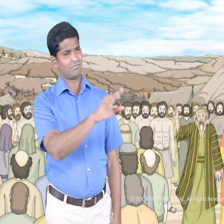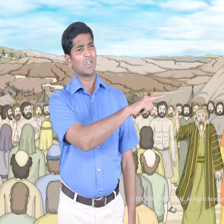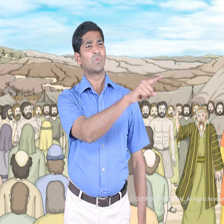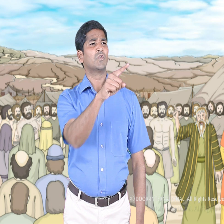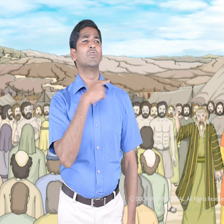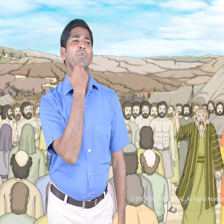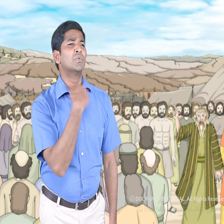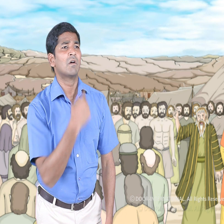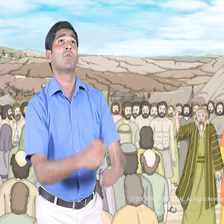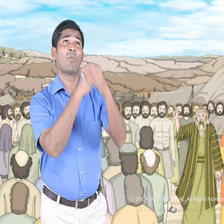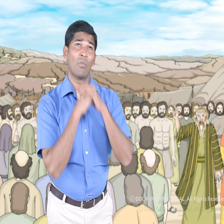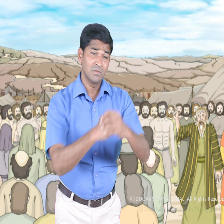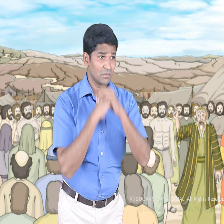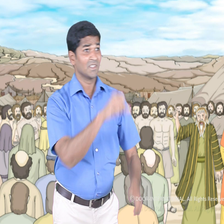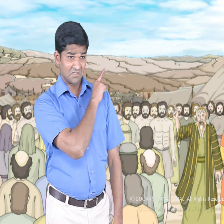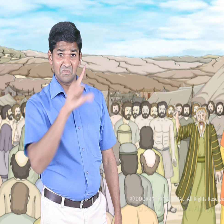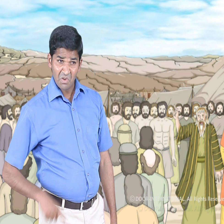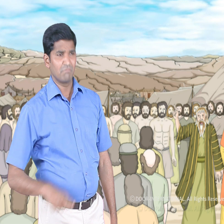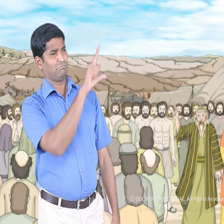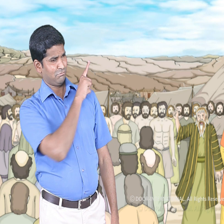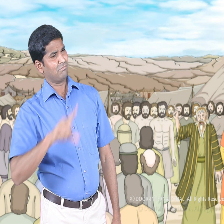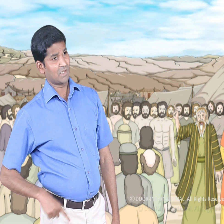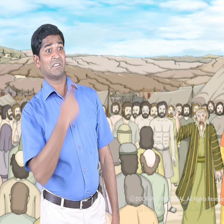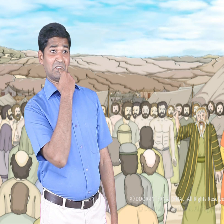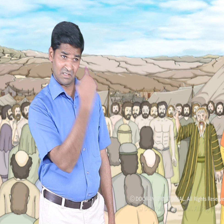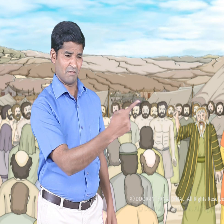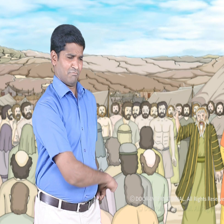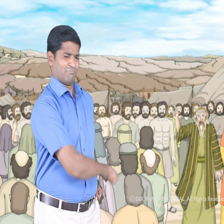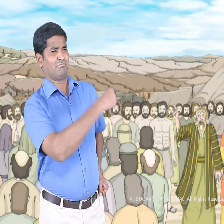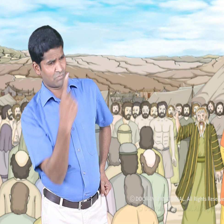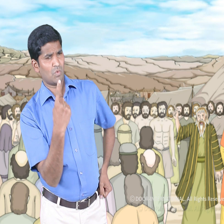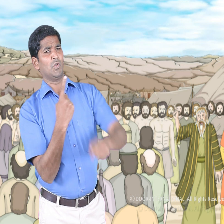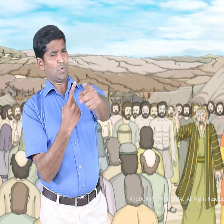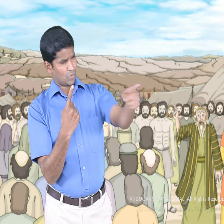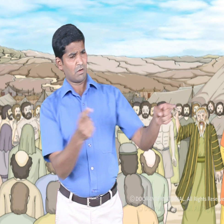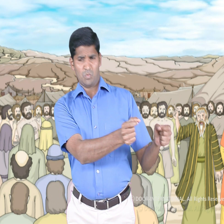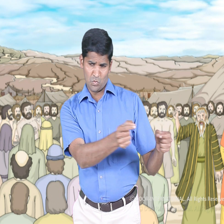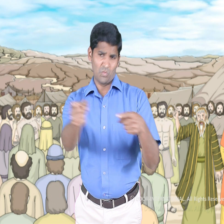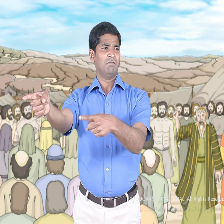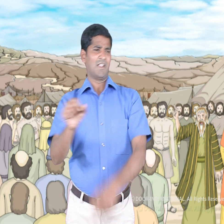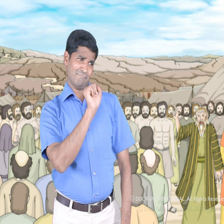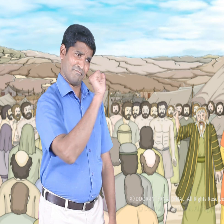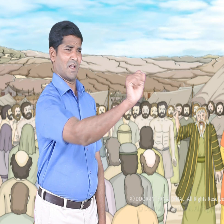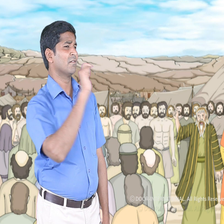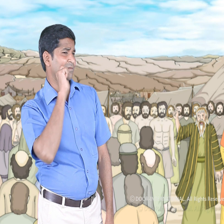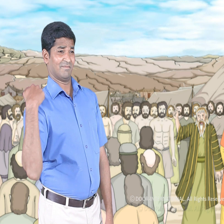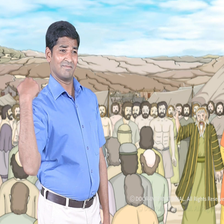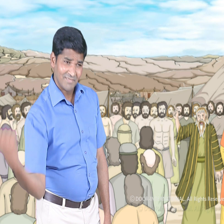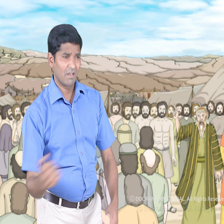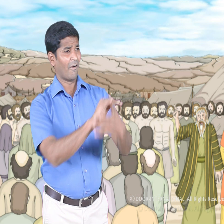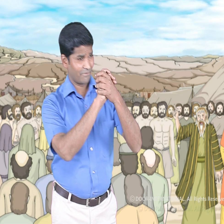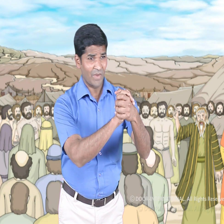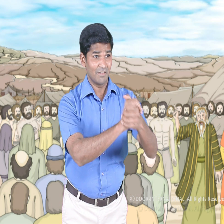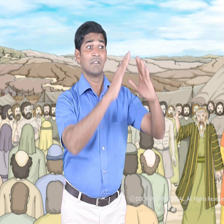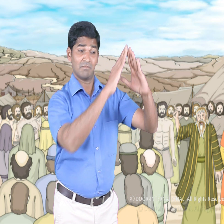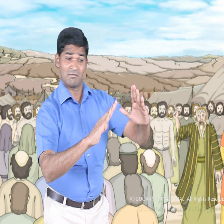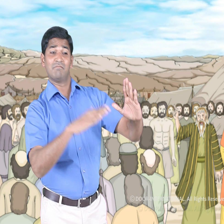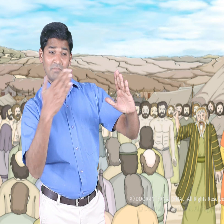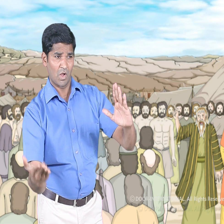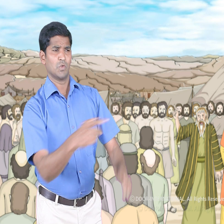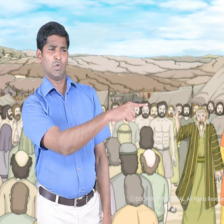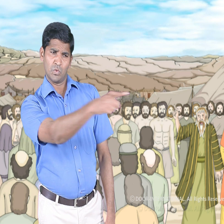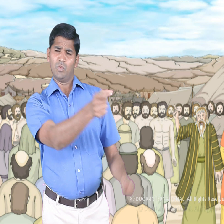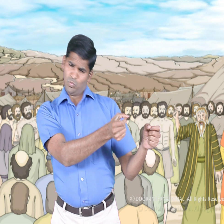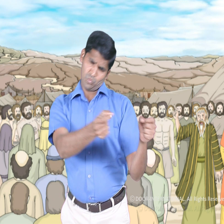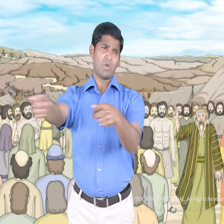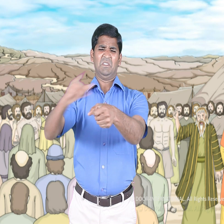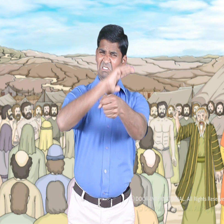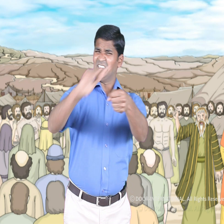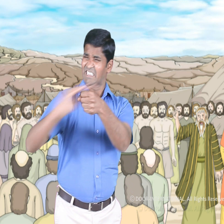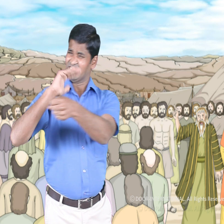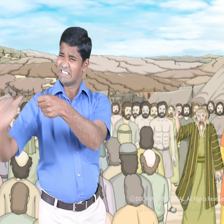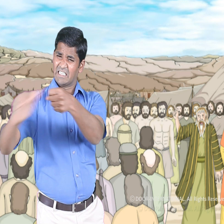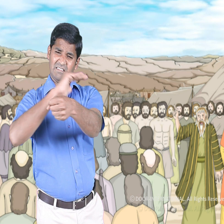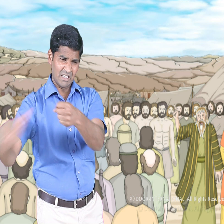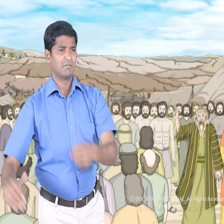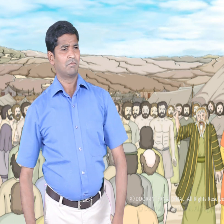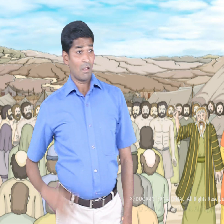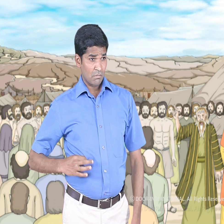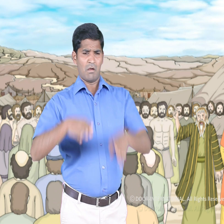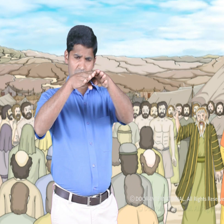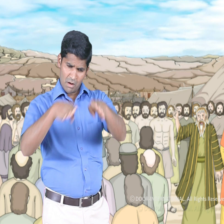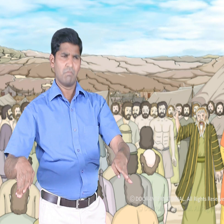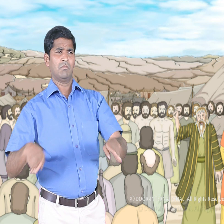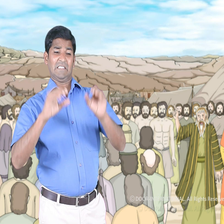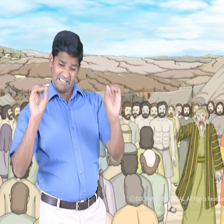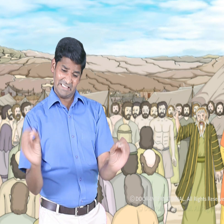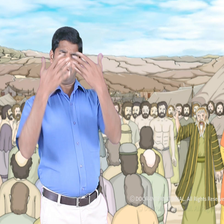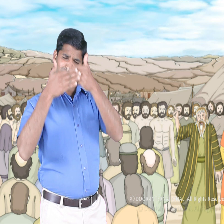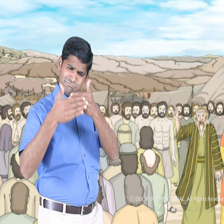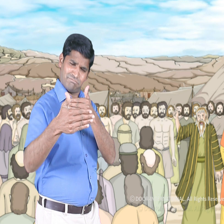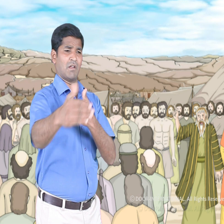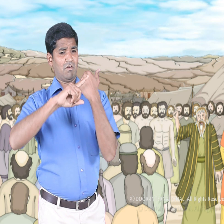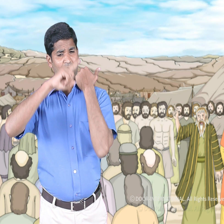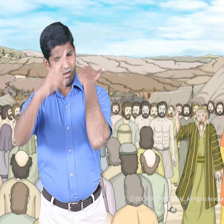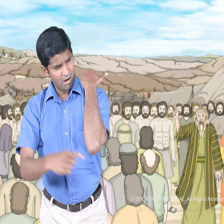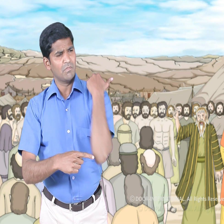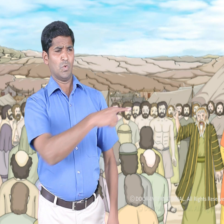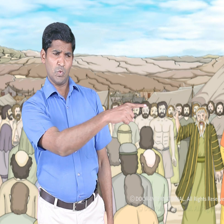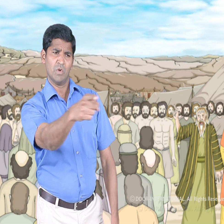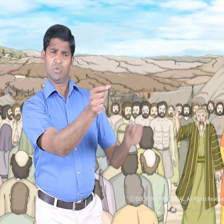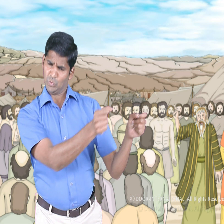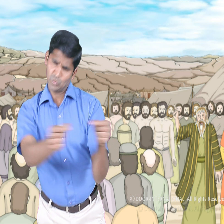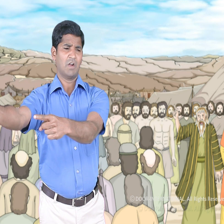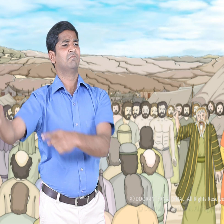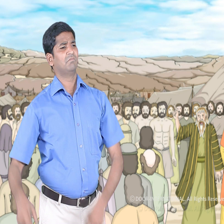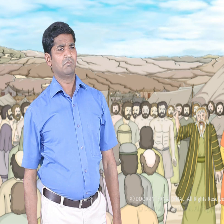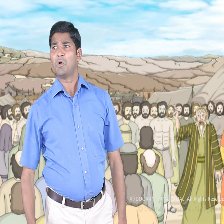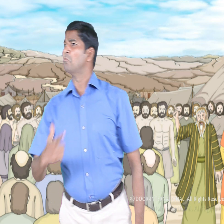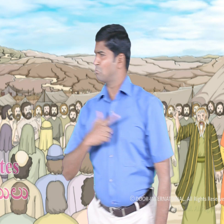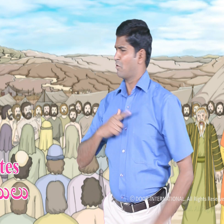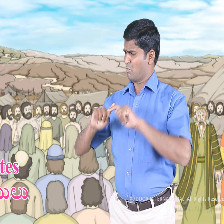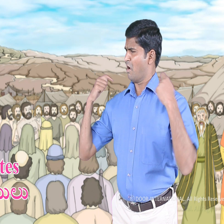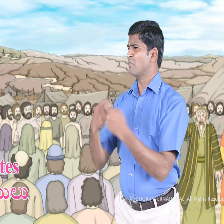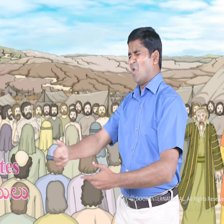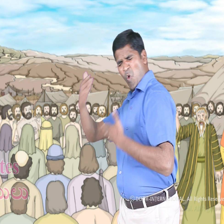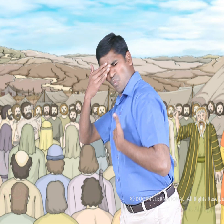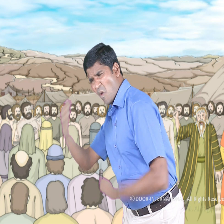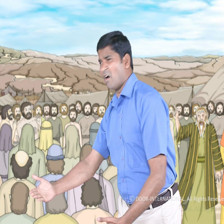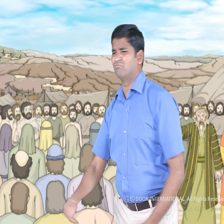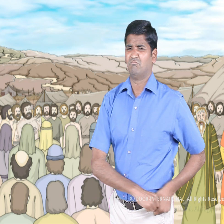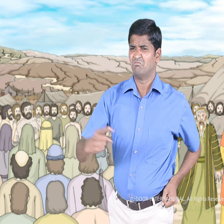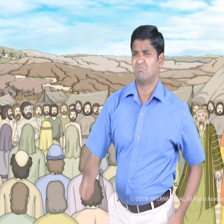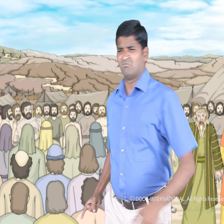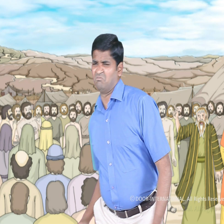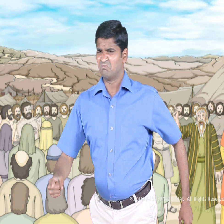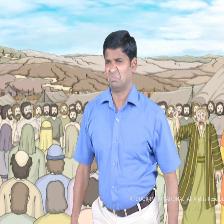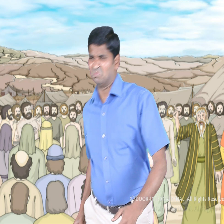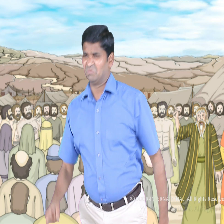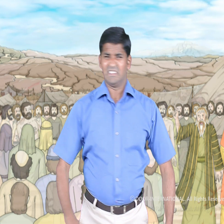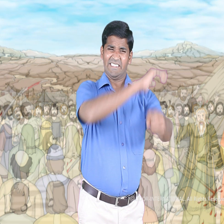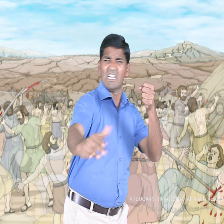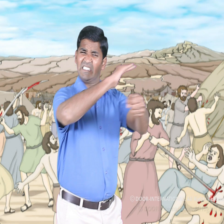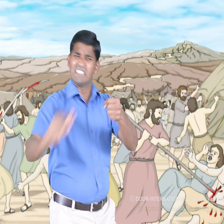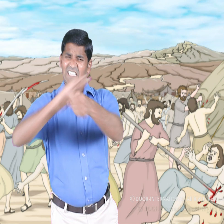So Moses stood at the entrance to the camp and said, “Whoever is for the LORD, come to me.” And all the Levites gathered around him.